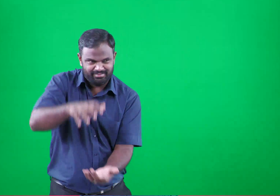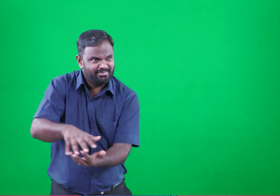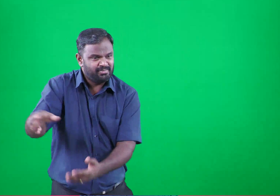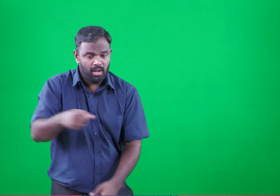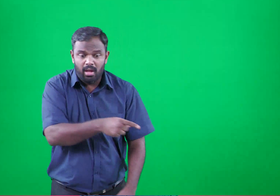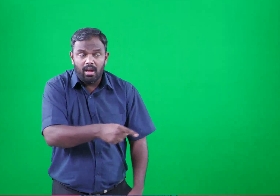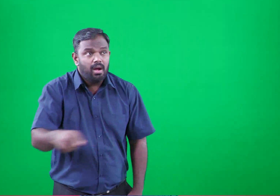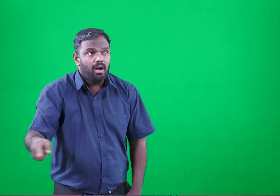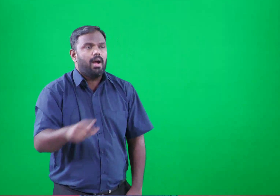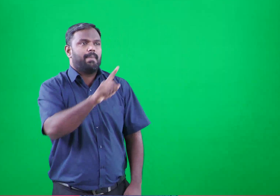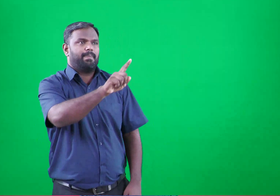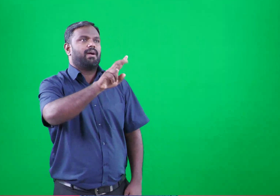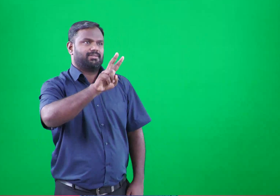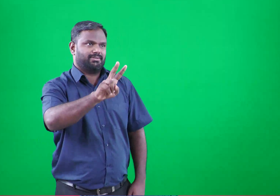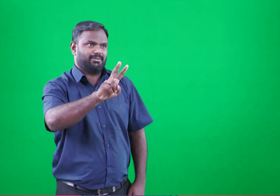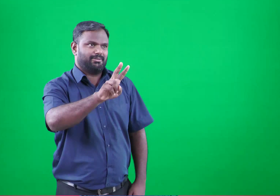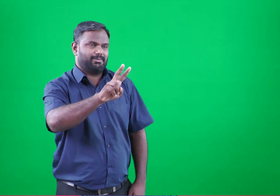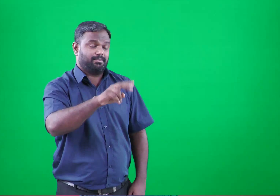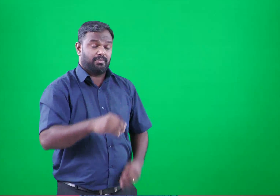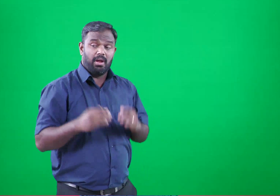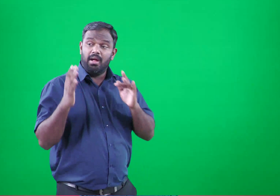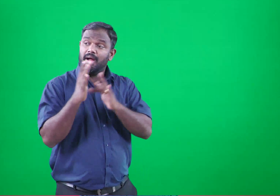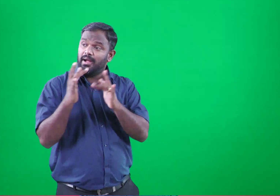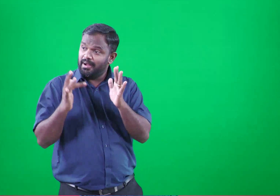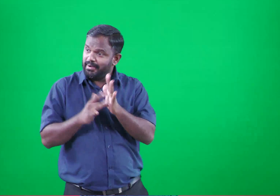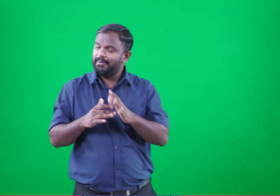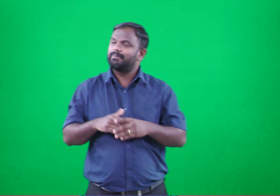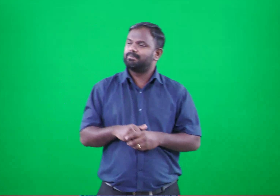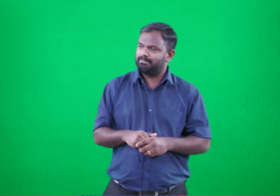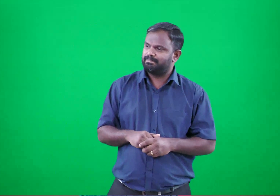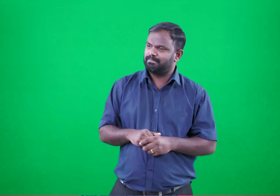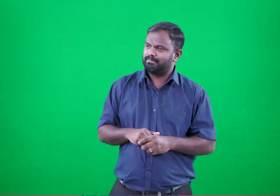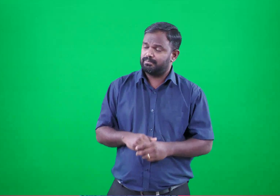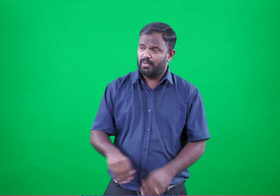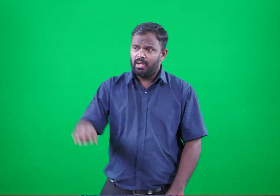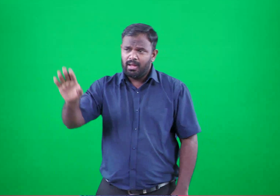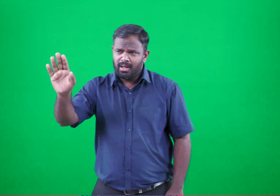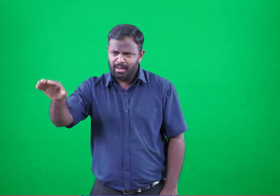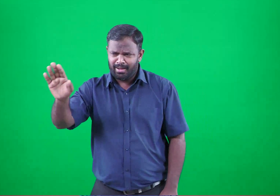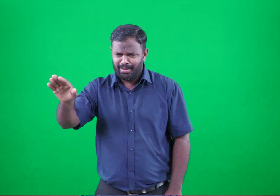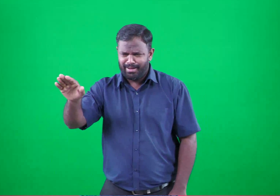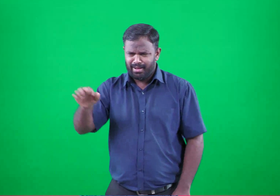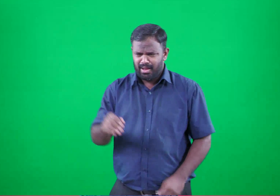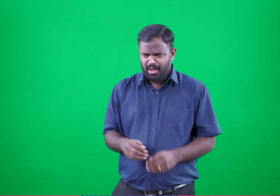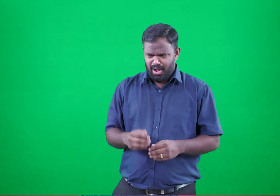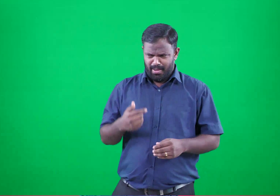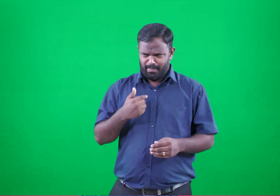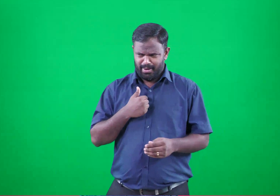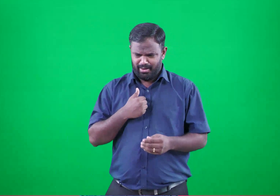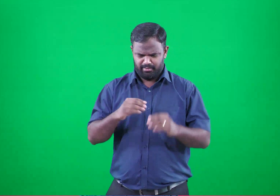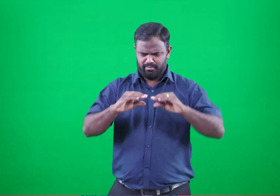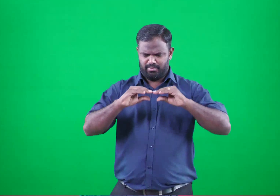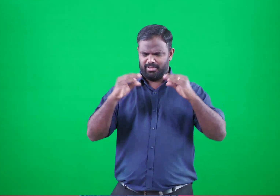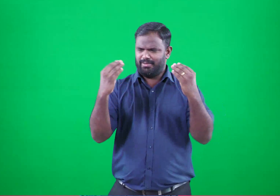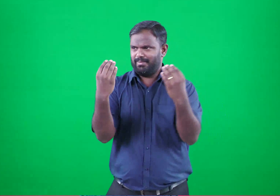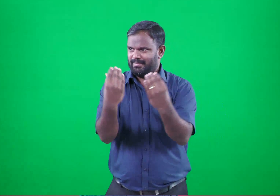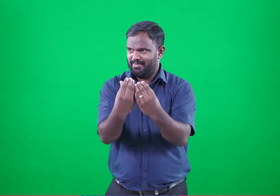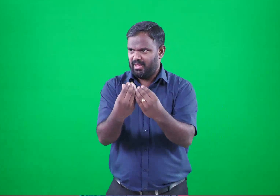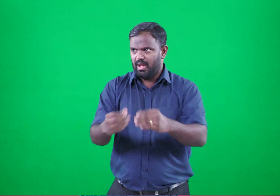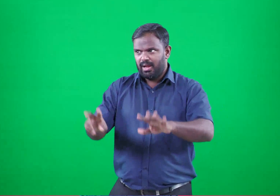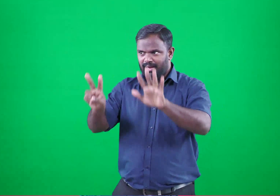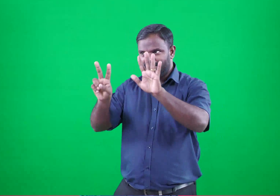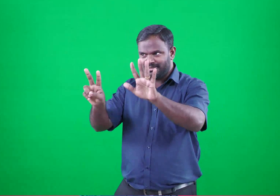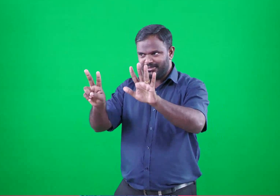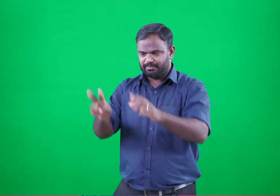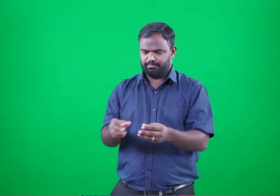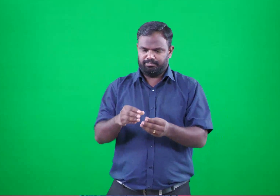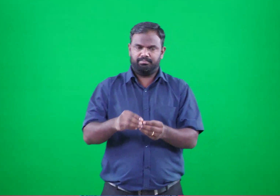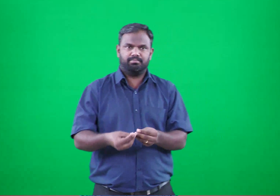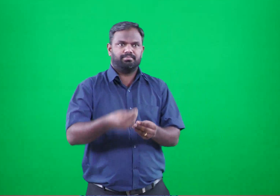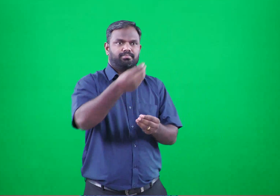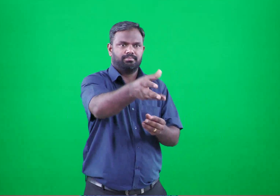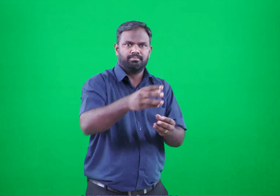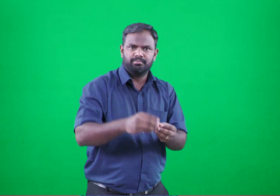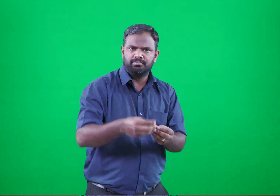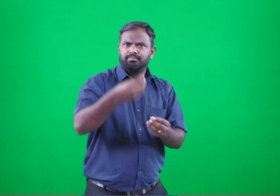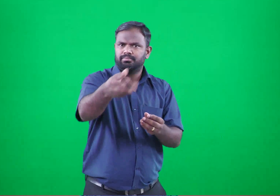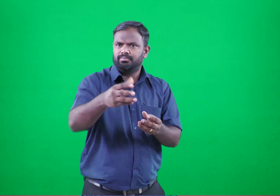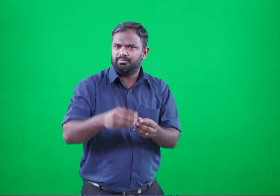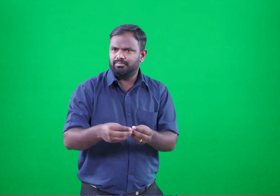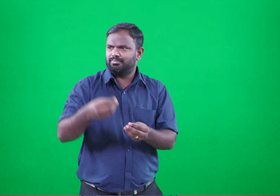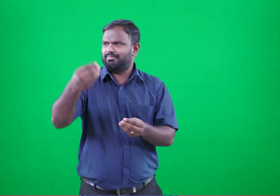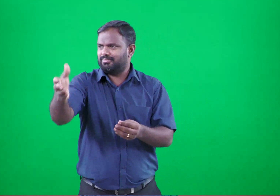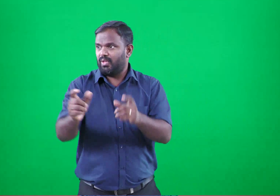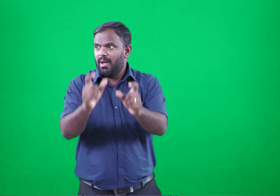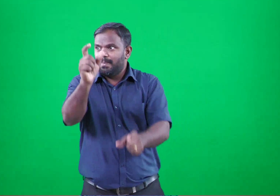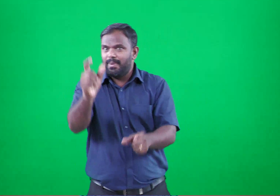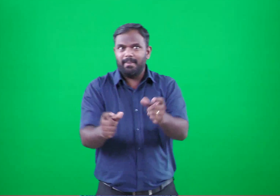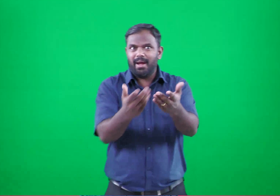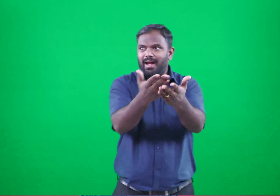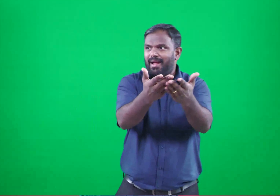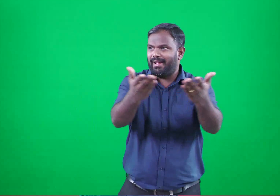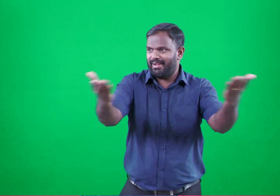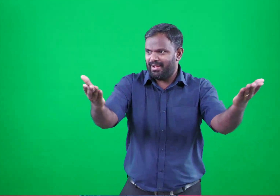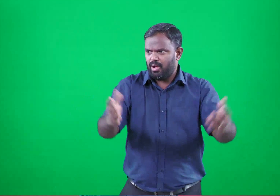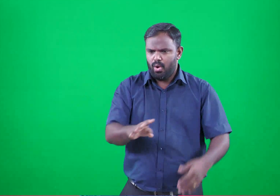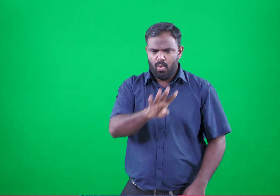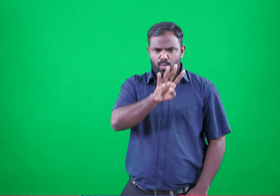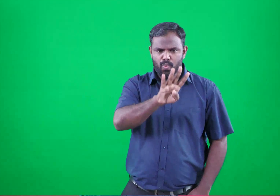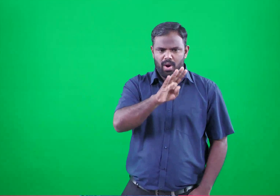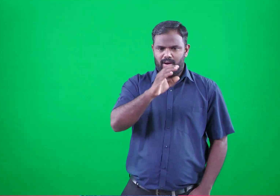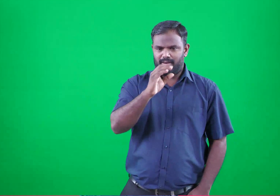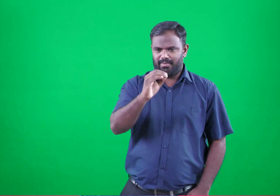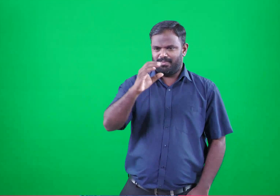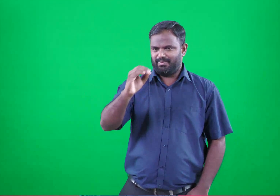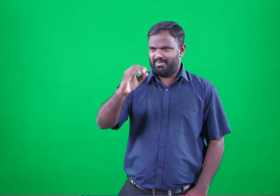"Twelve," they answered.